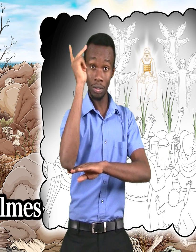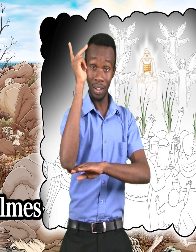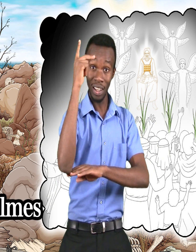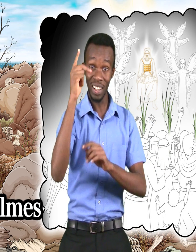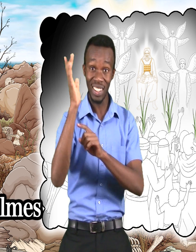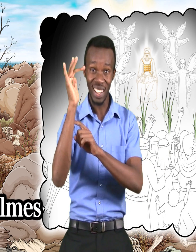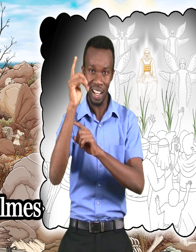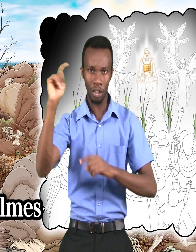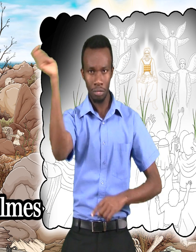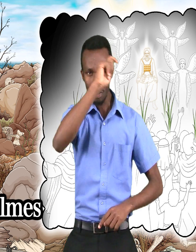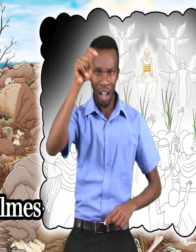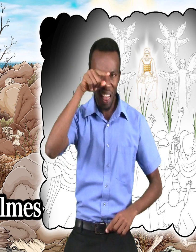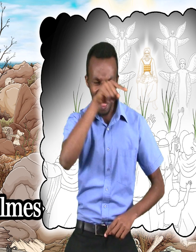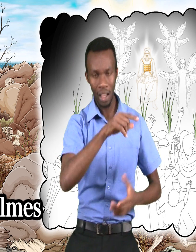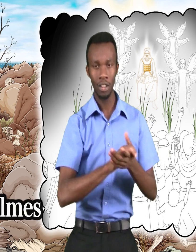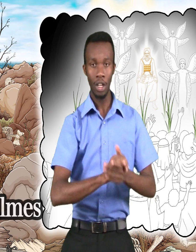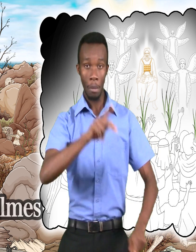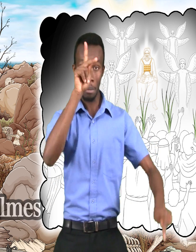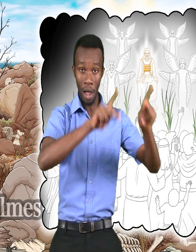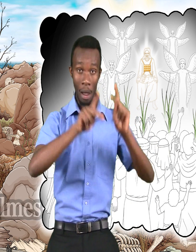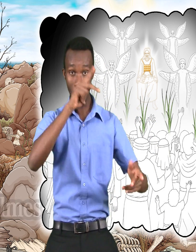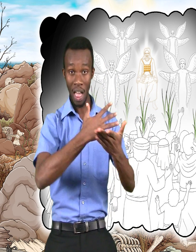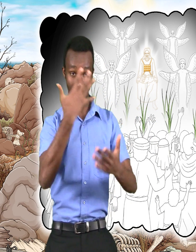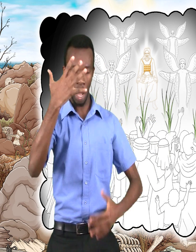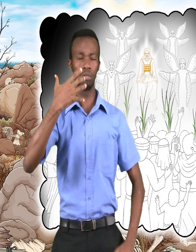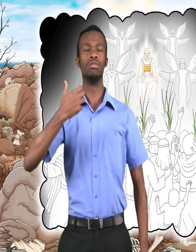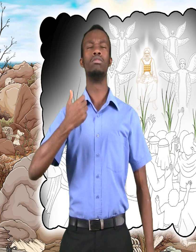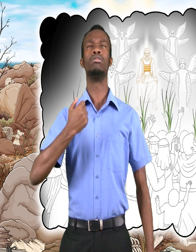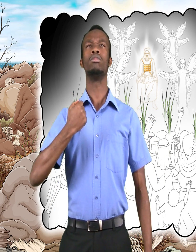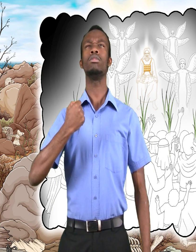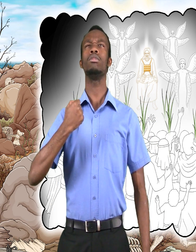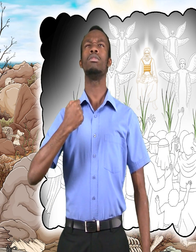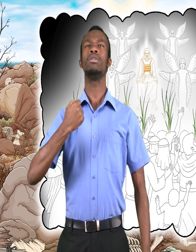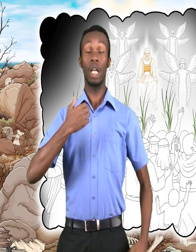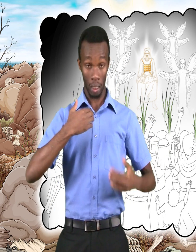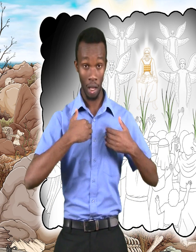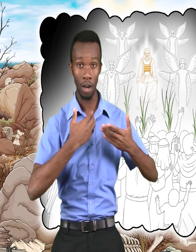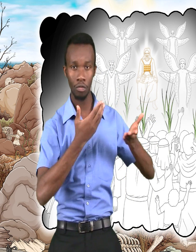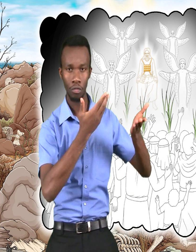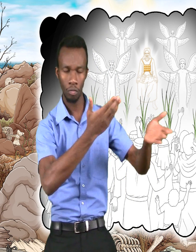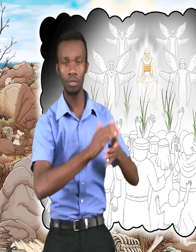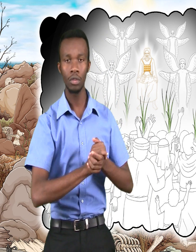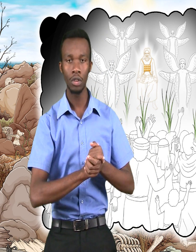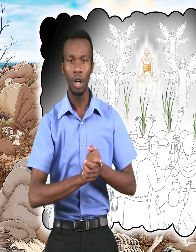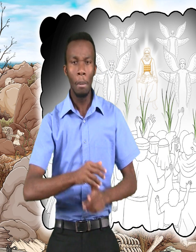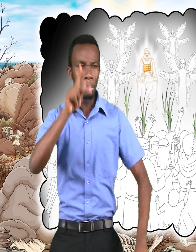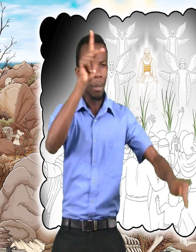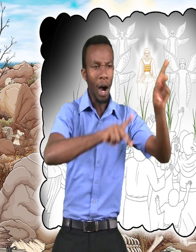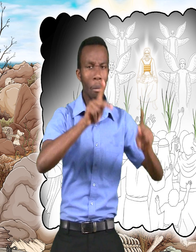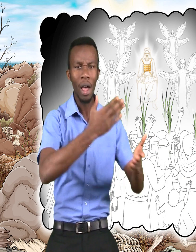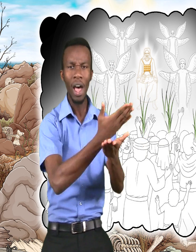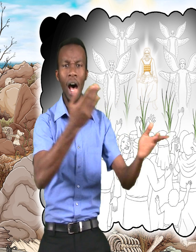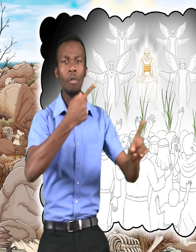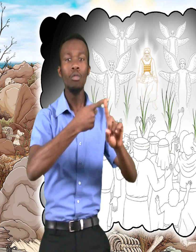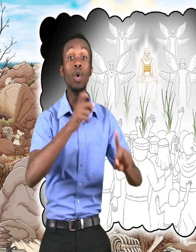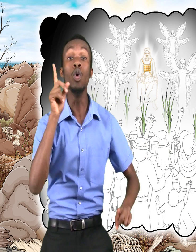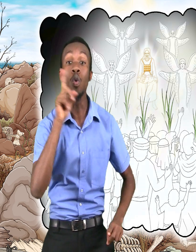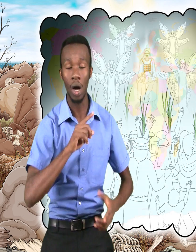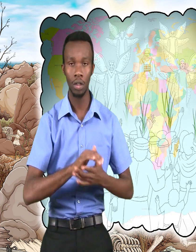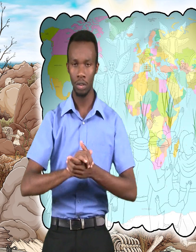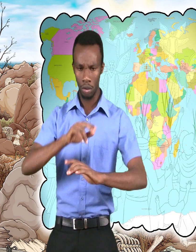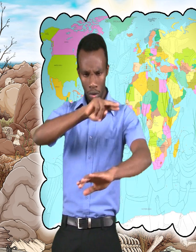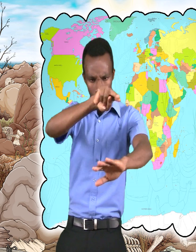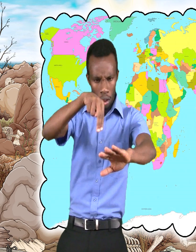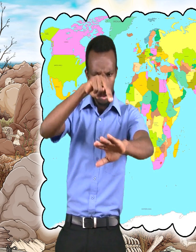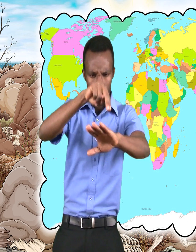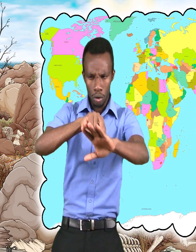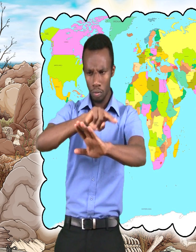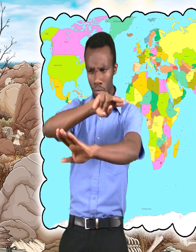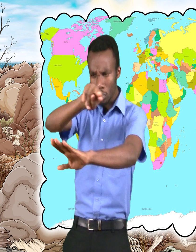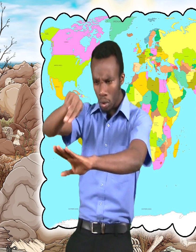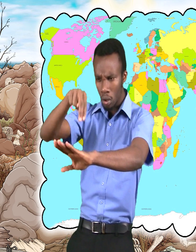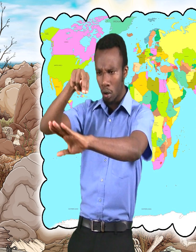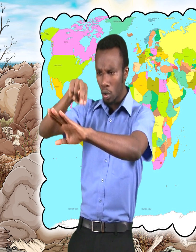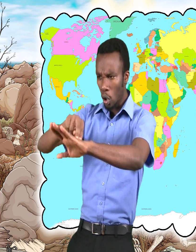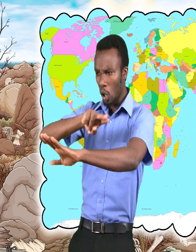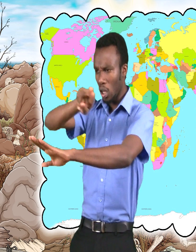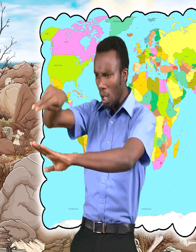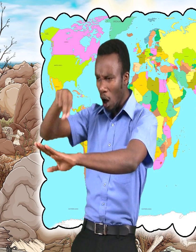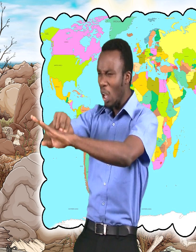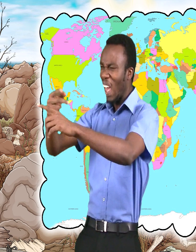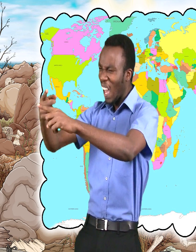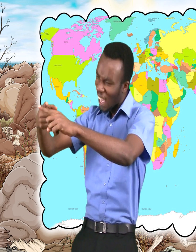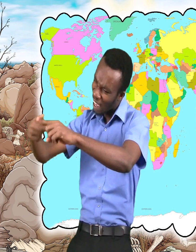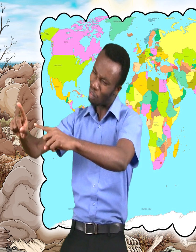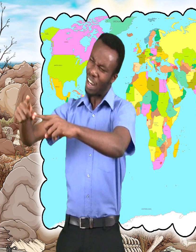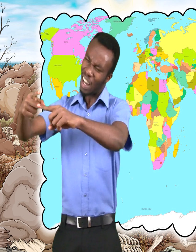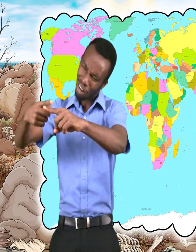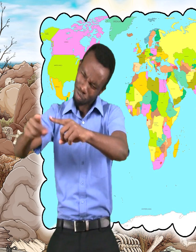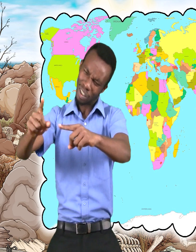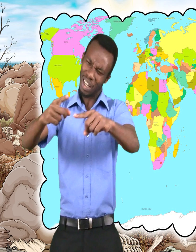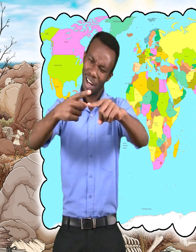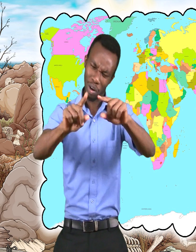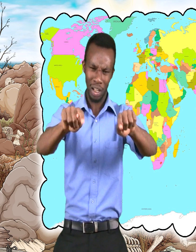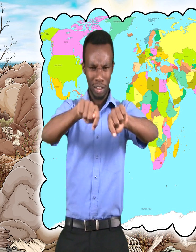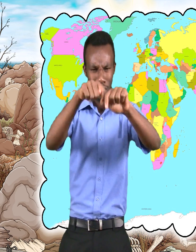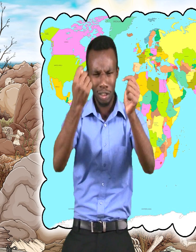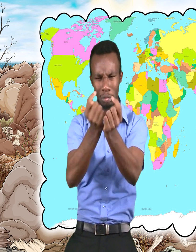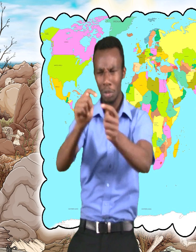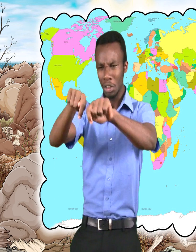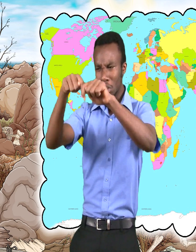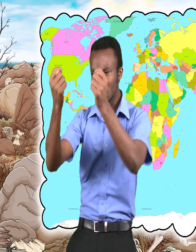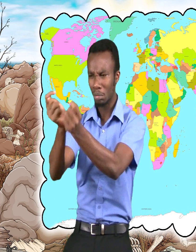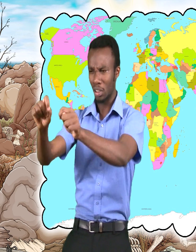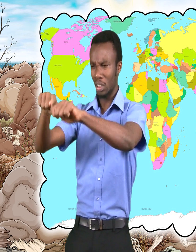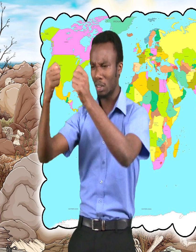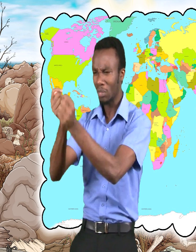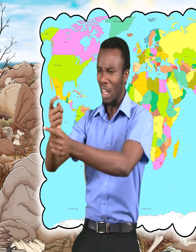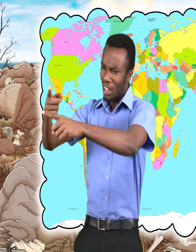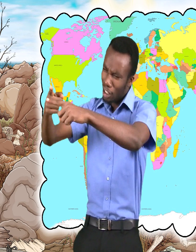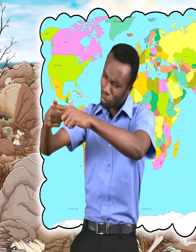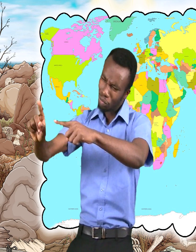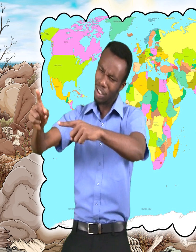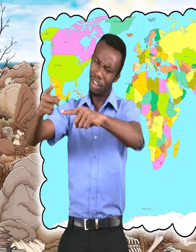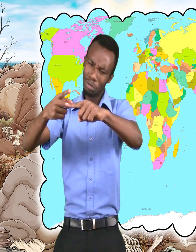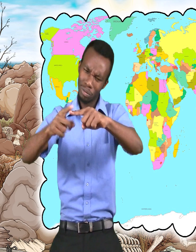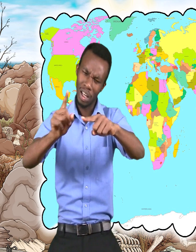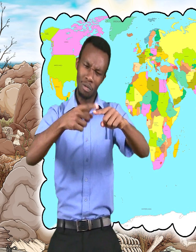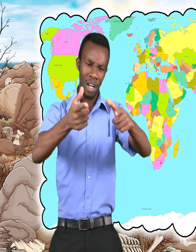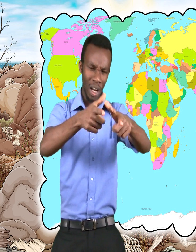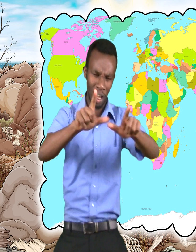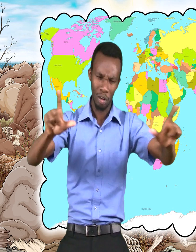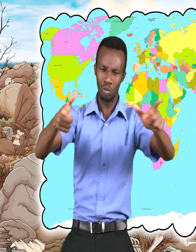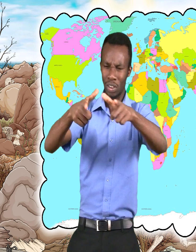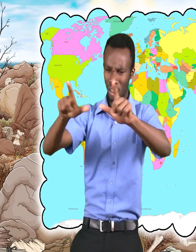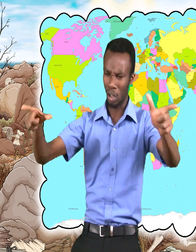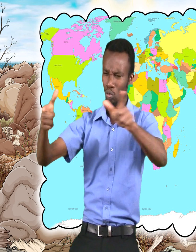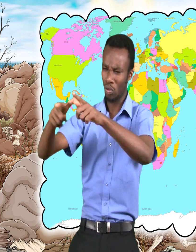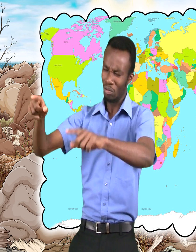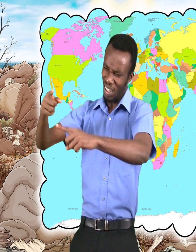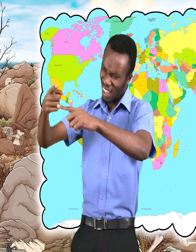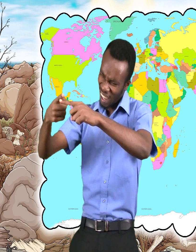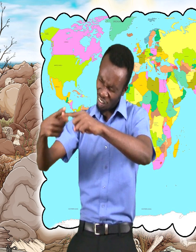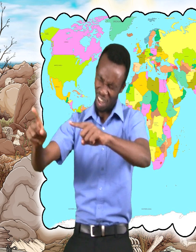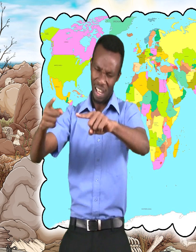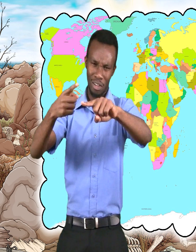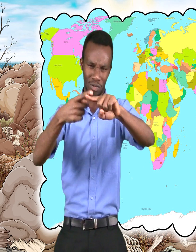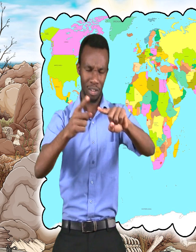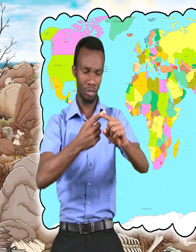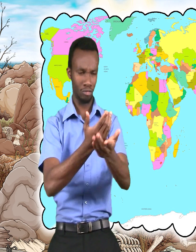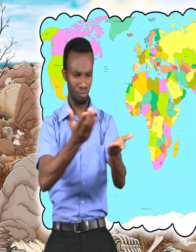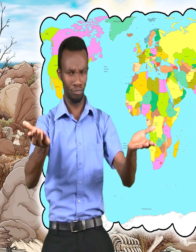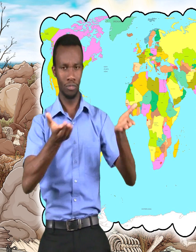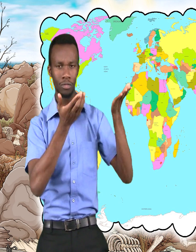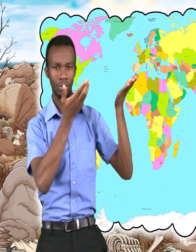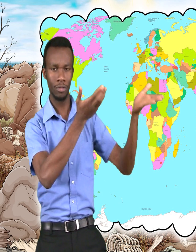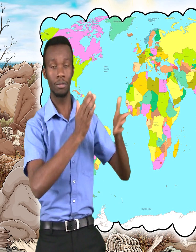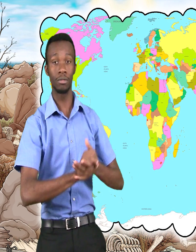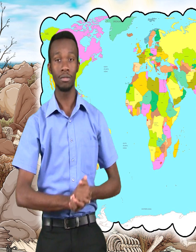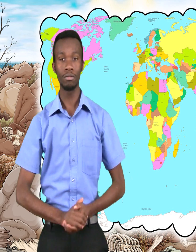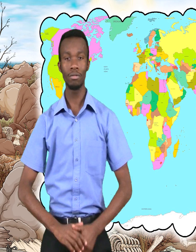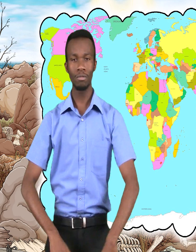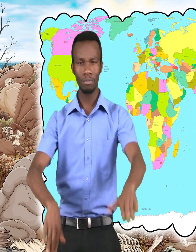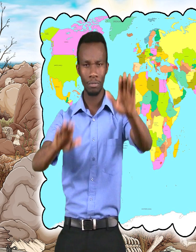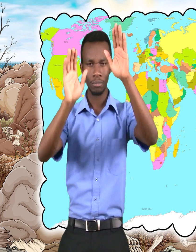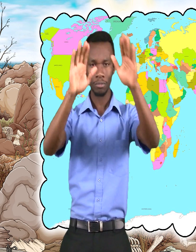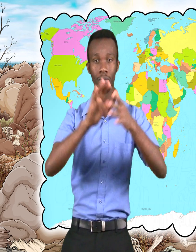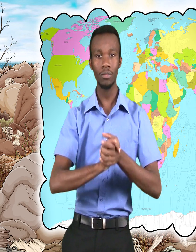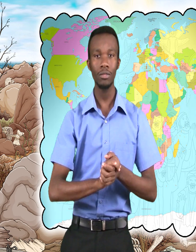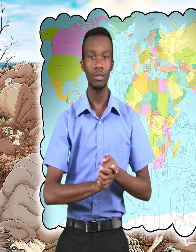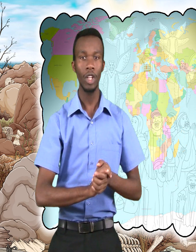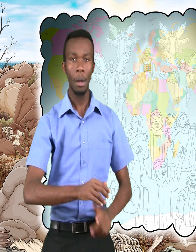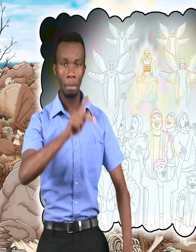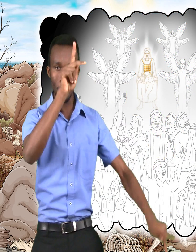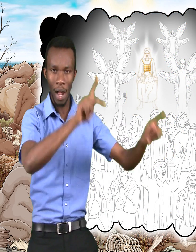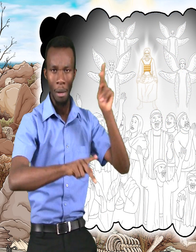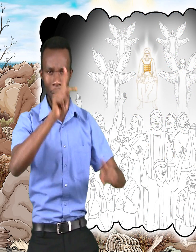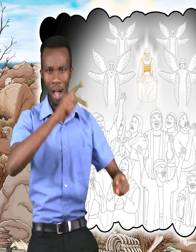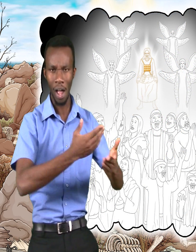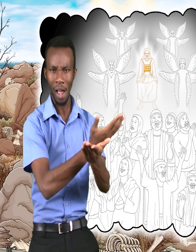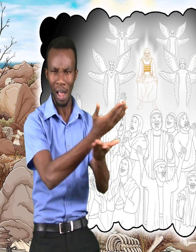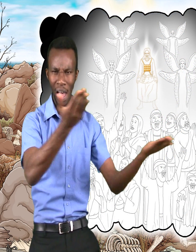They were wearing white robes and holding palm branches in their hands.